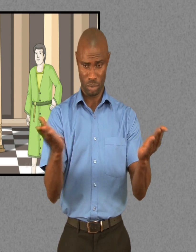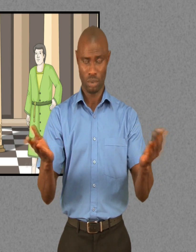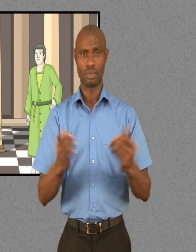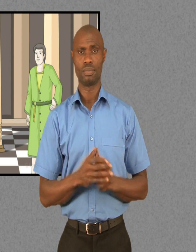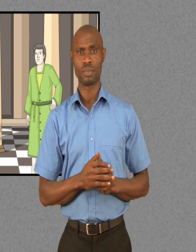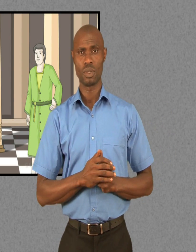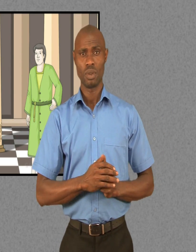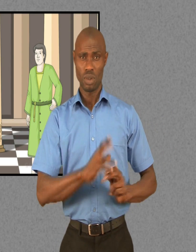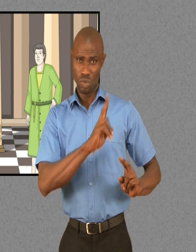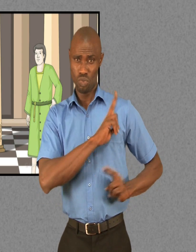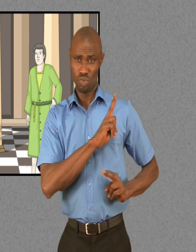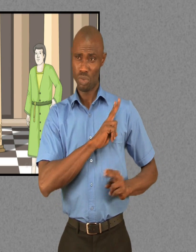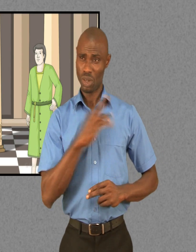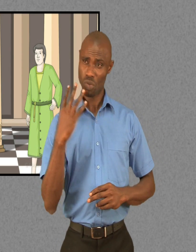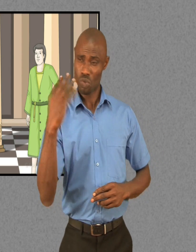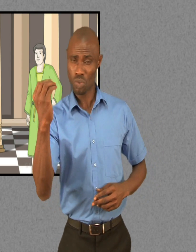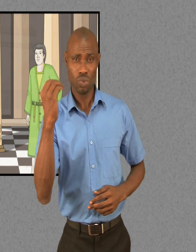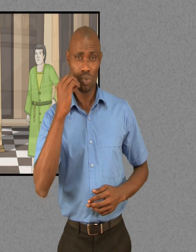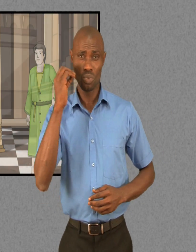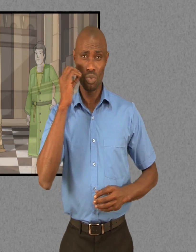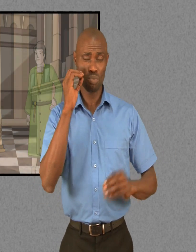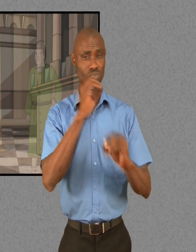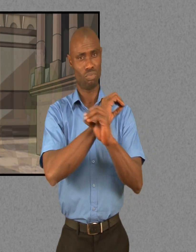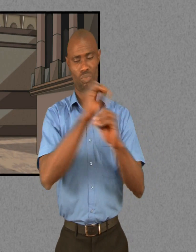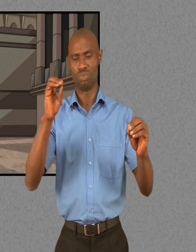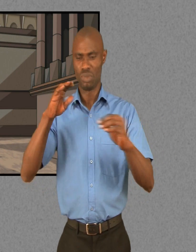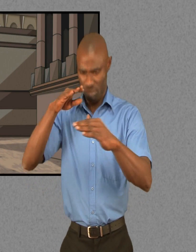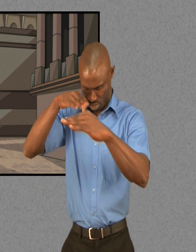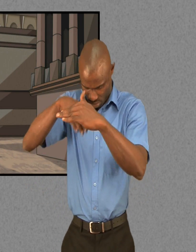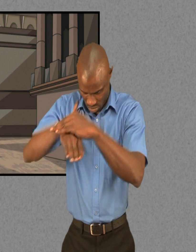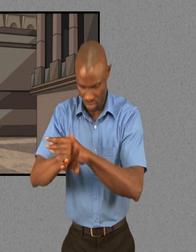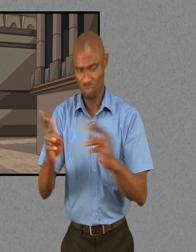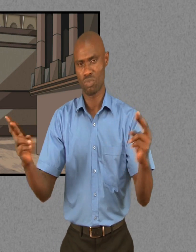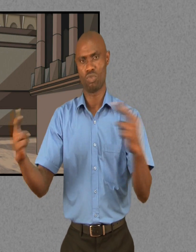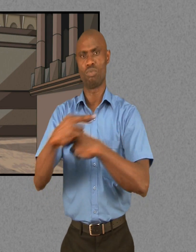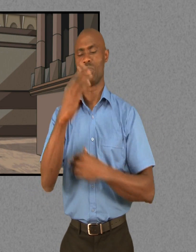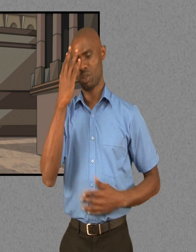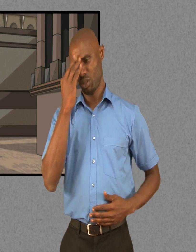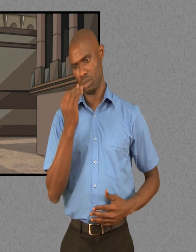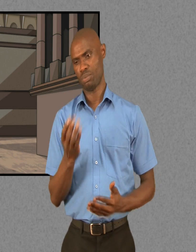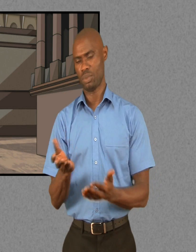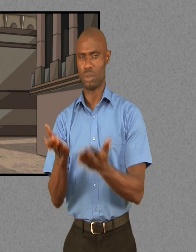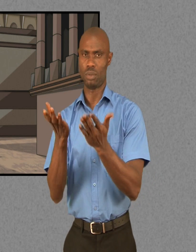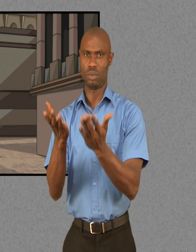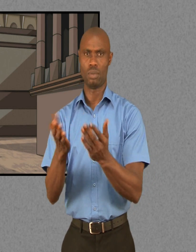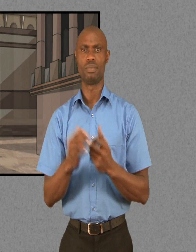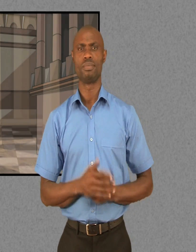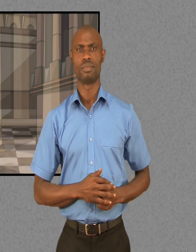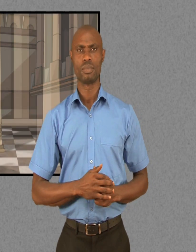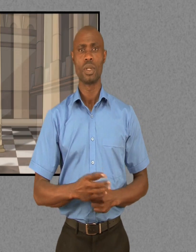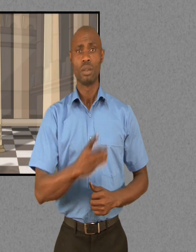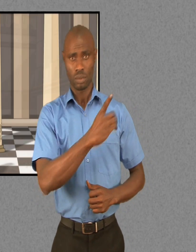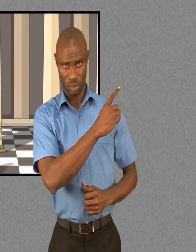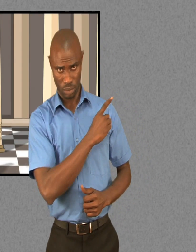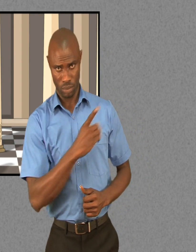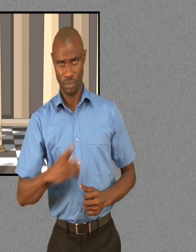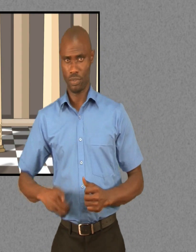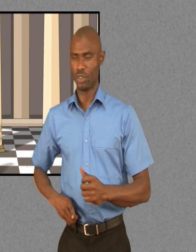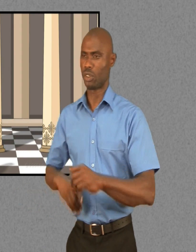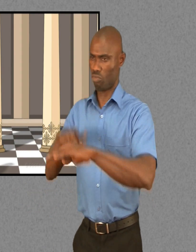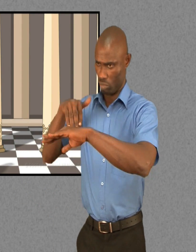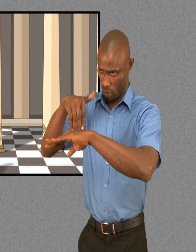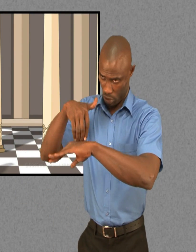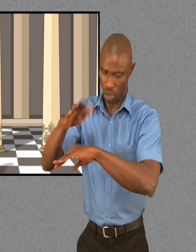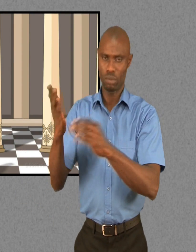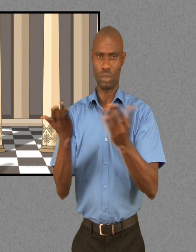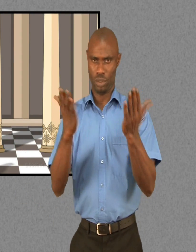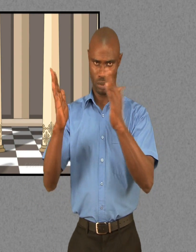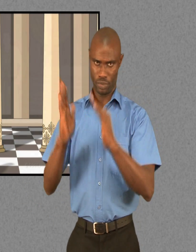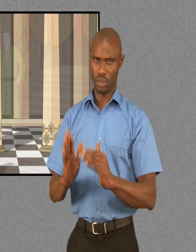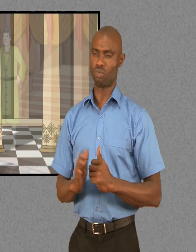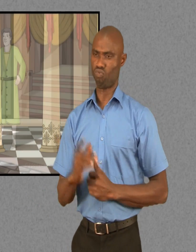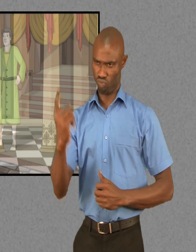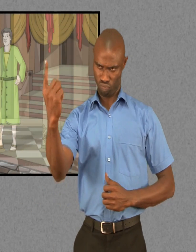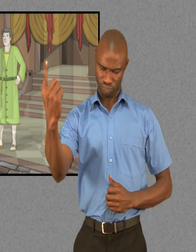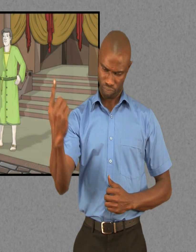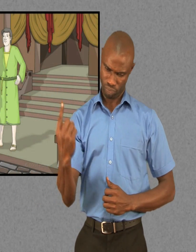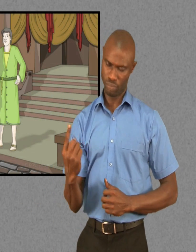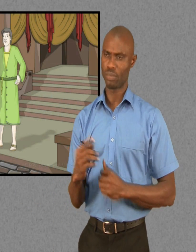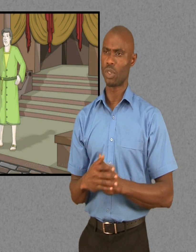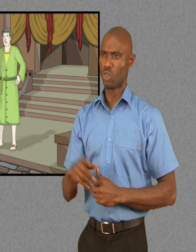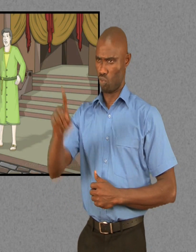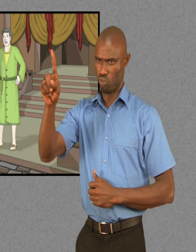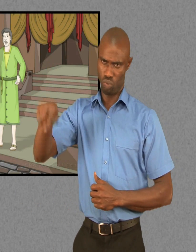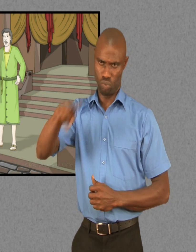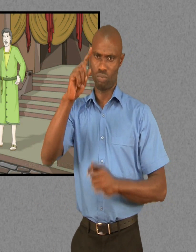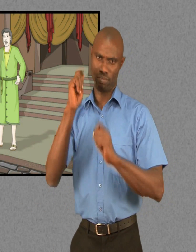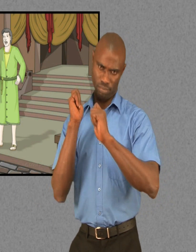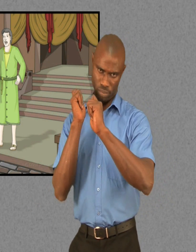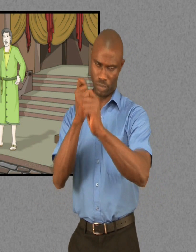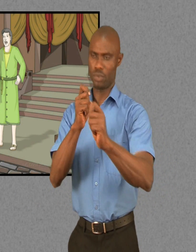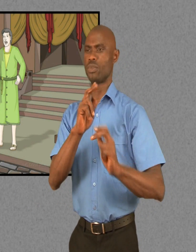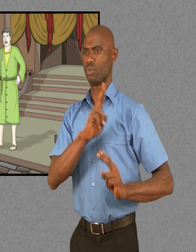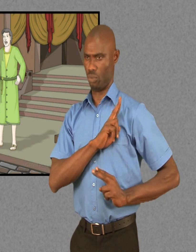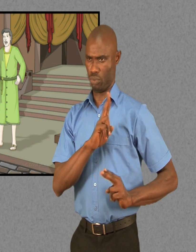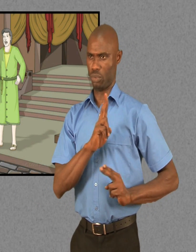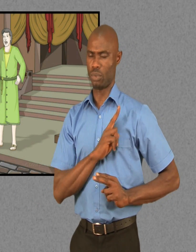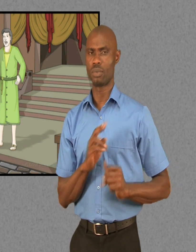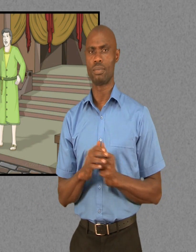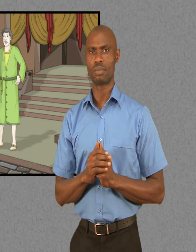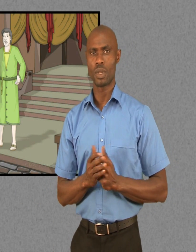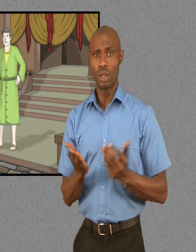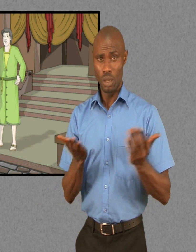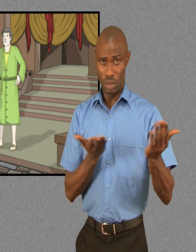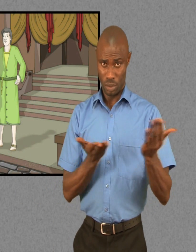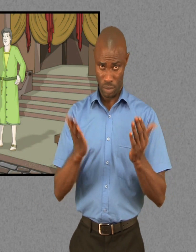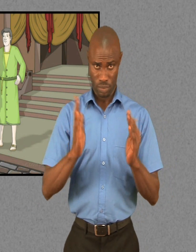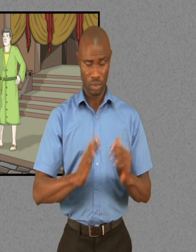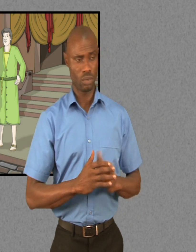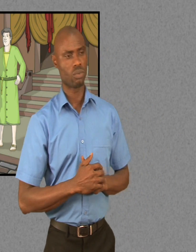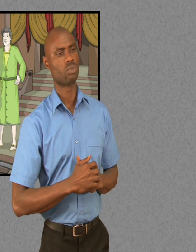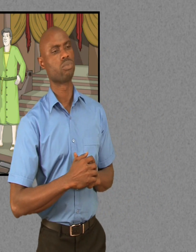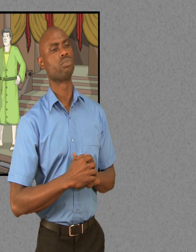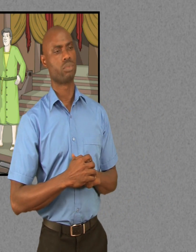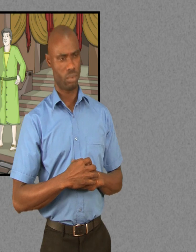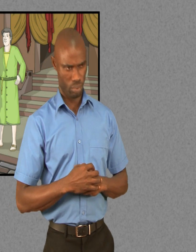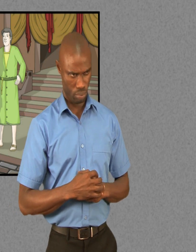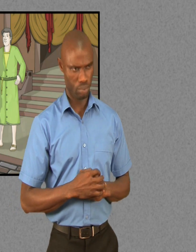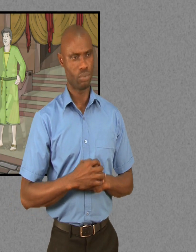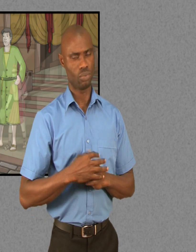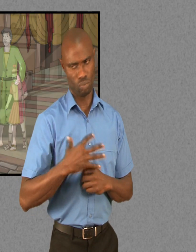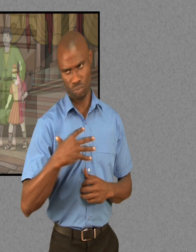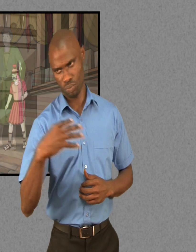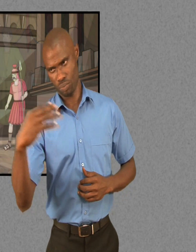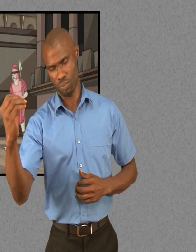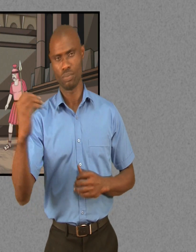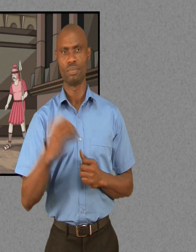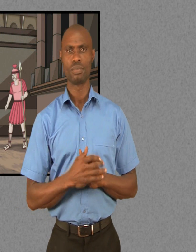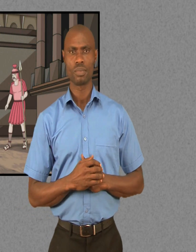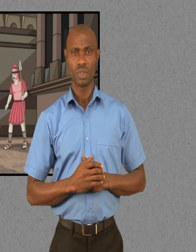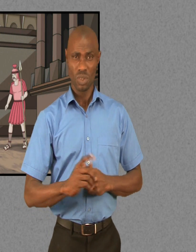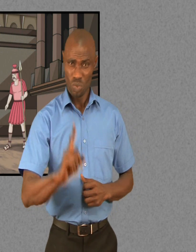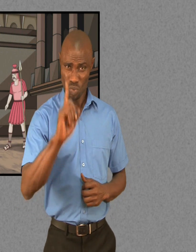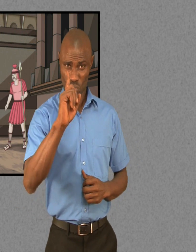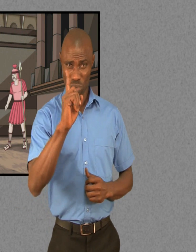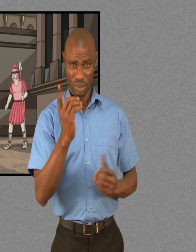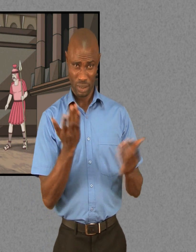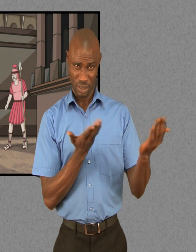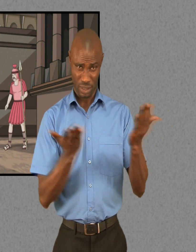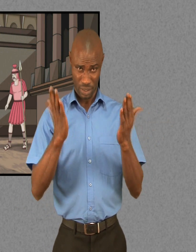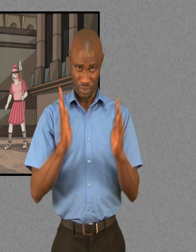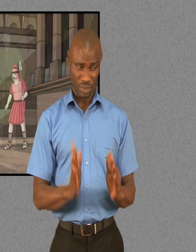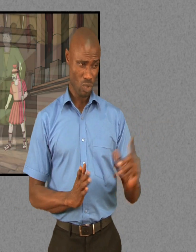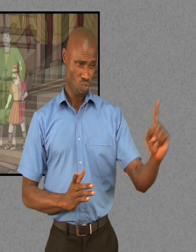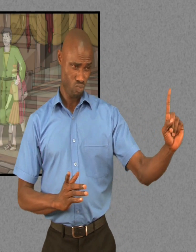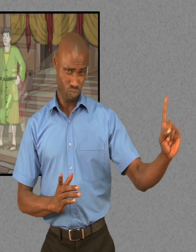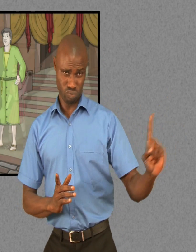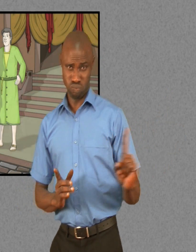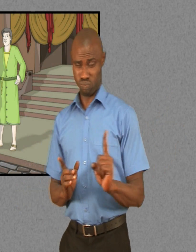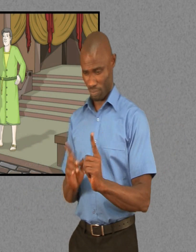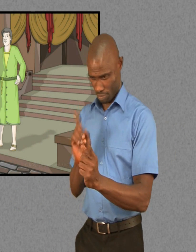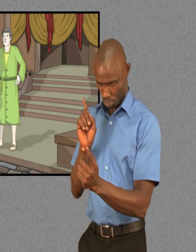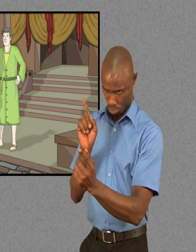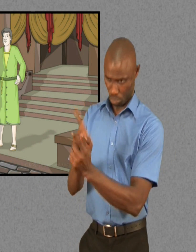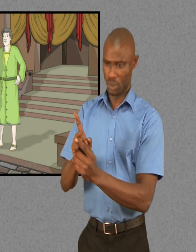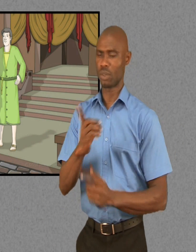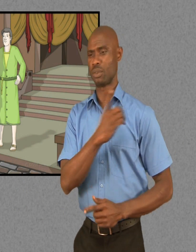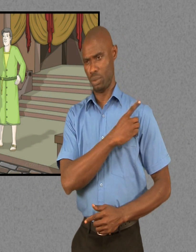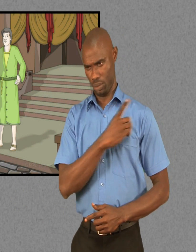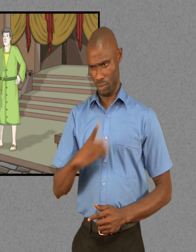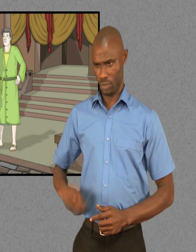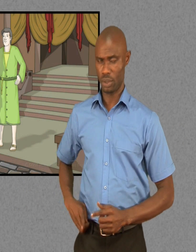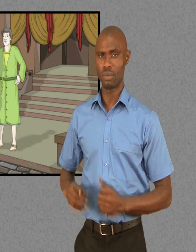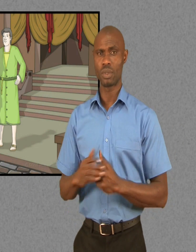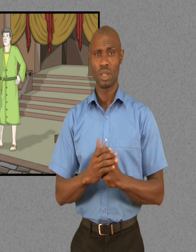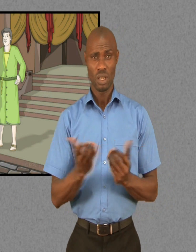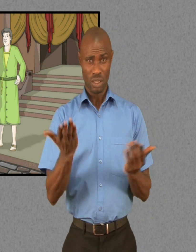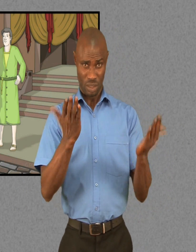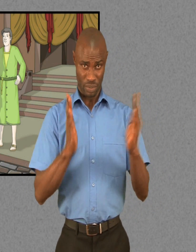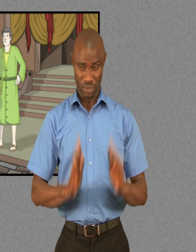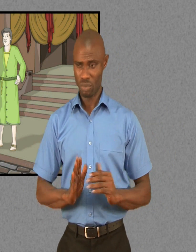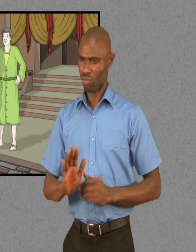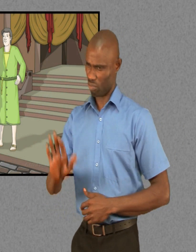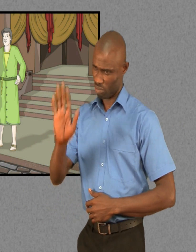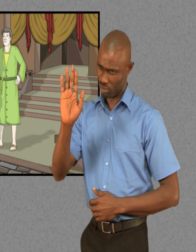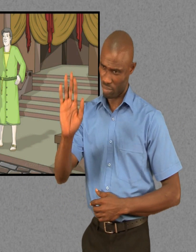But Uriah slept at the door of the palace with all his master’s servants;